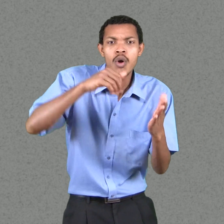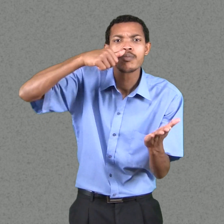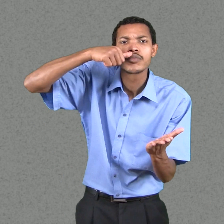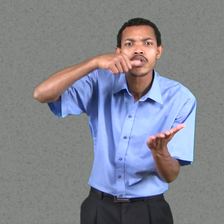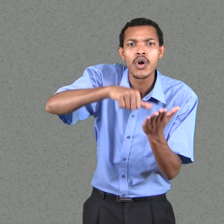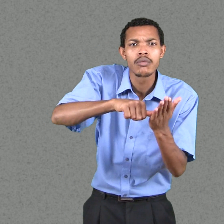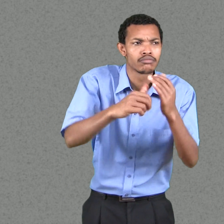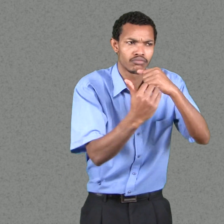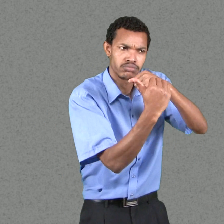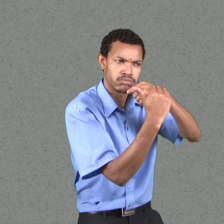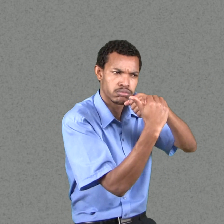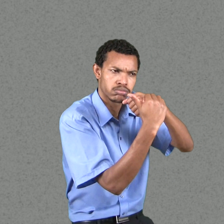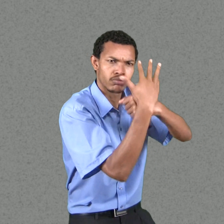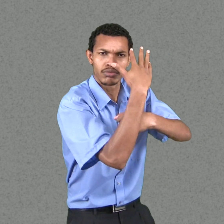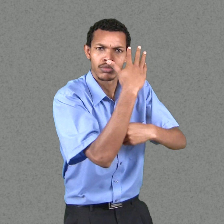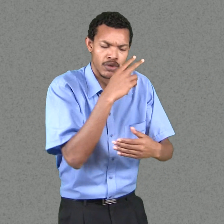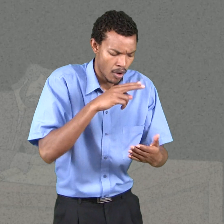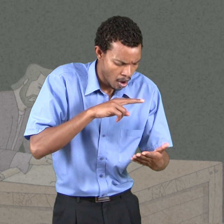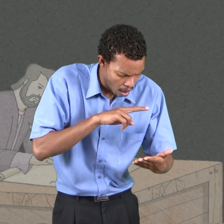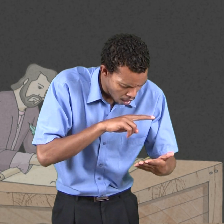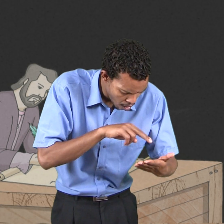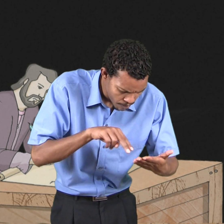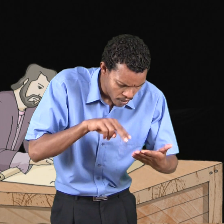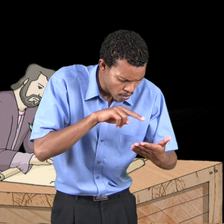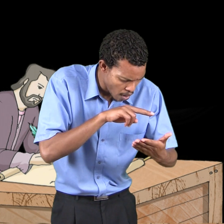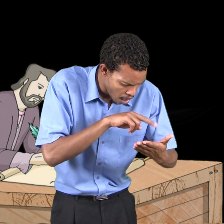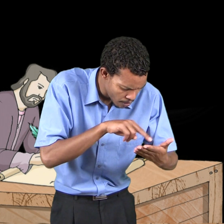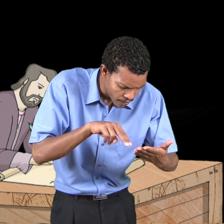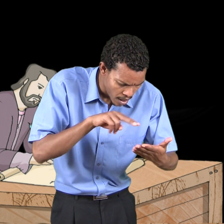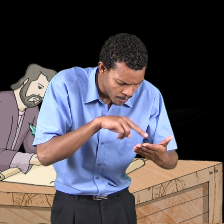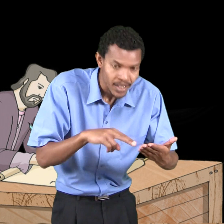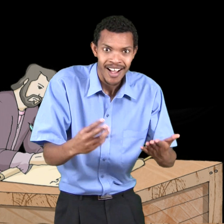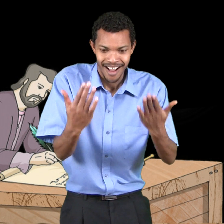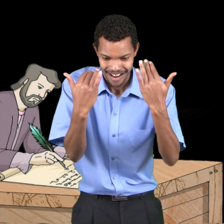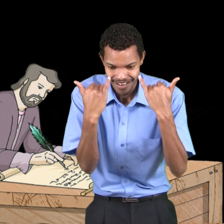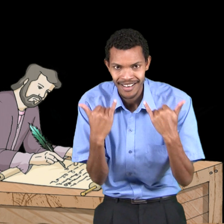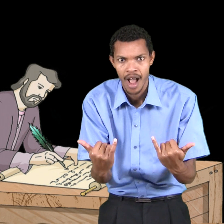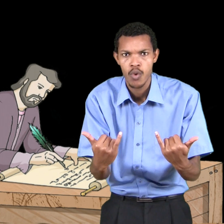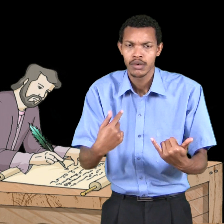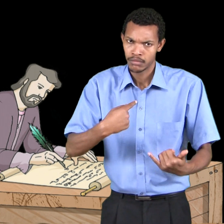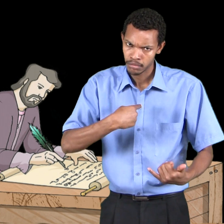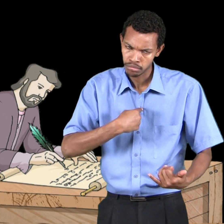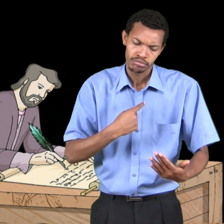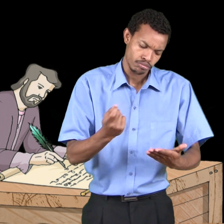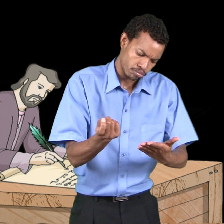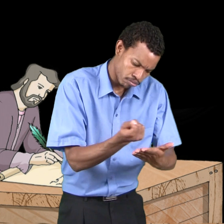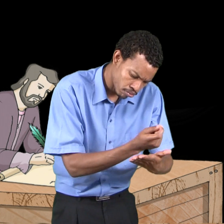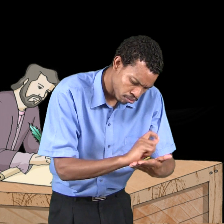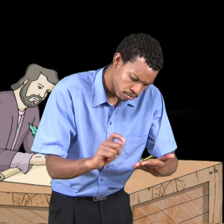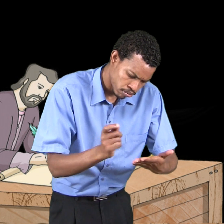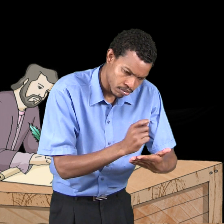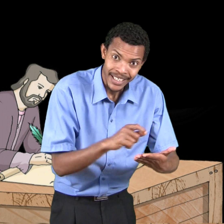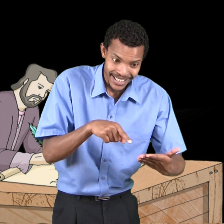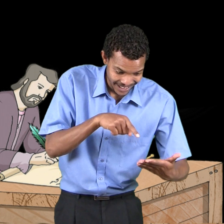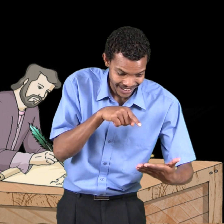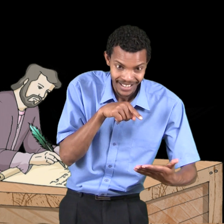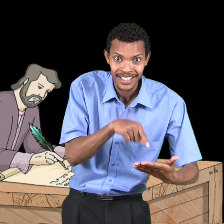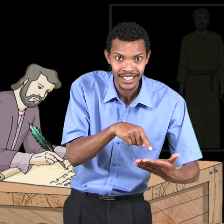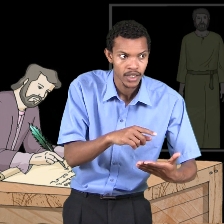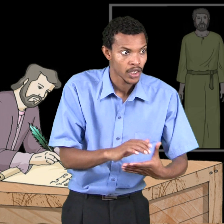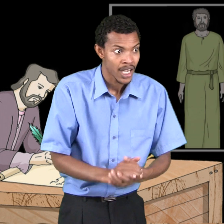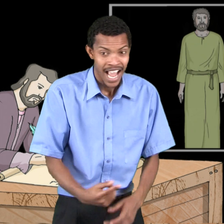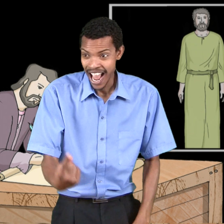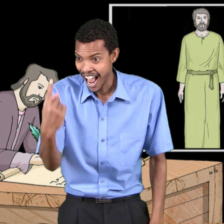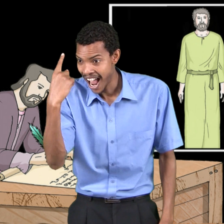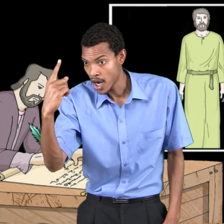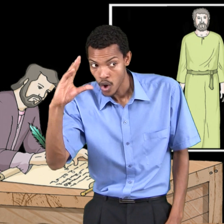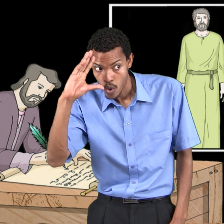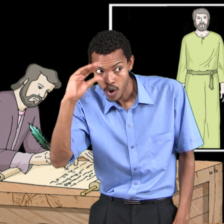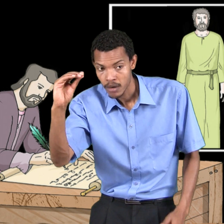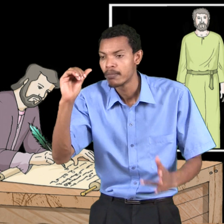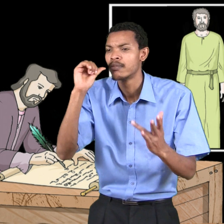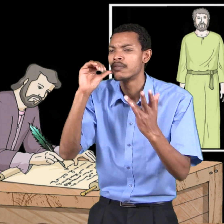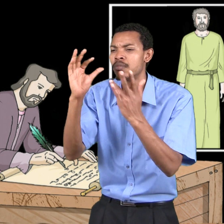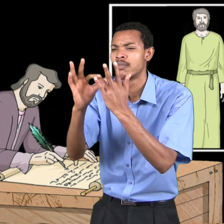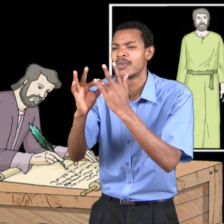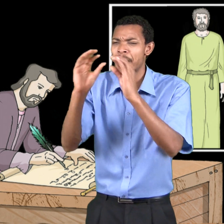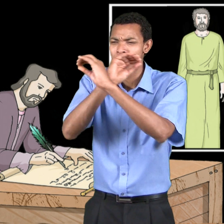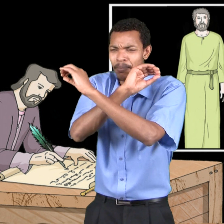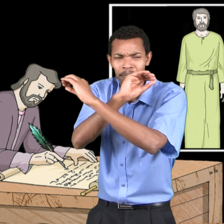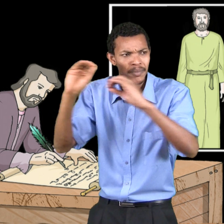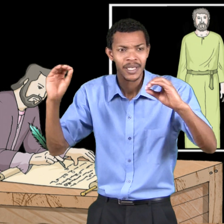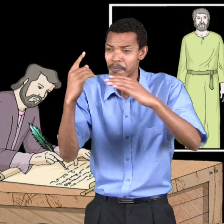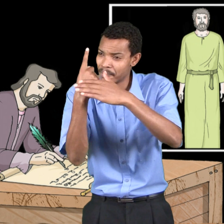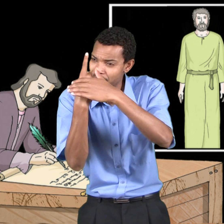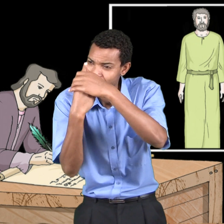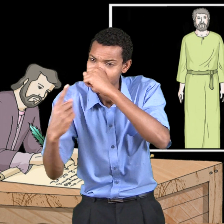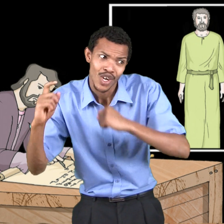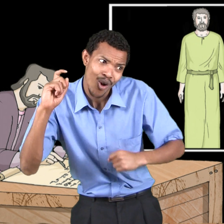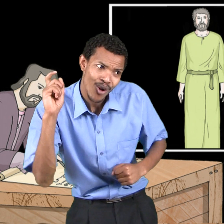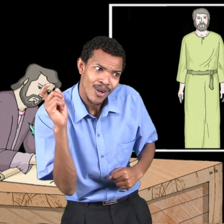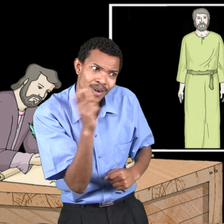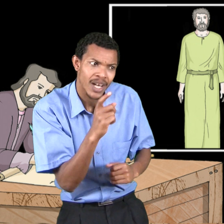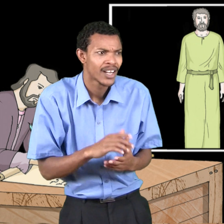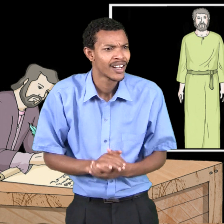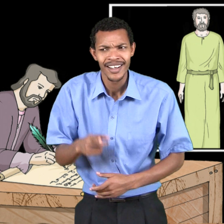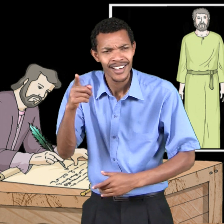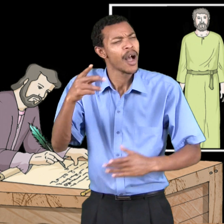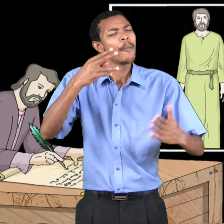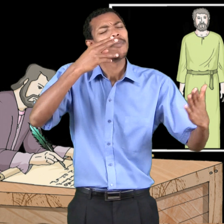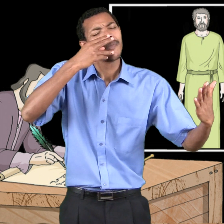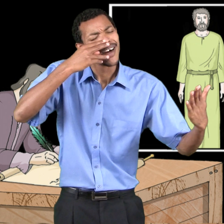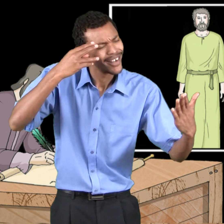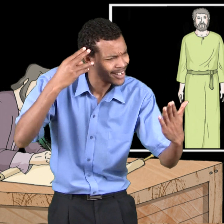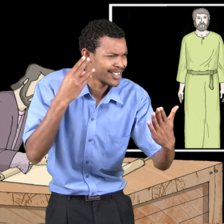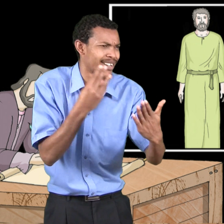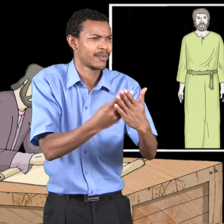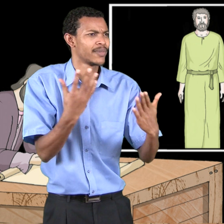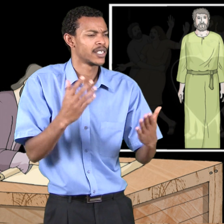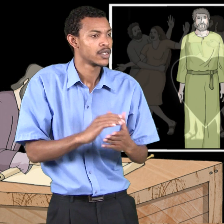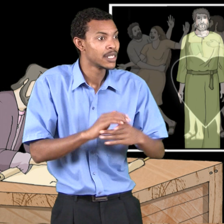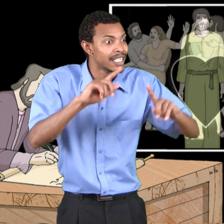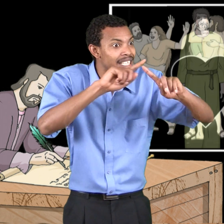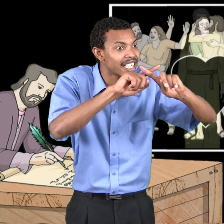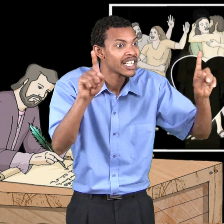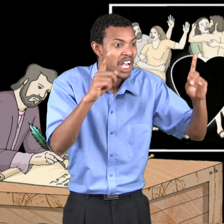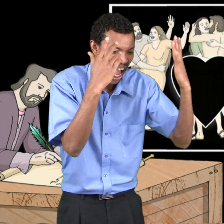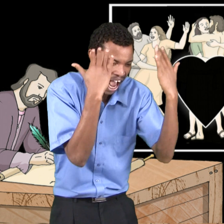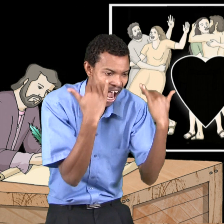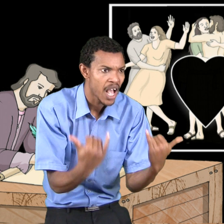Now for the matters you wrote about: It is good to abstain from sexual relations.